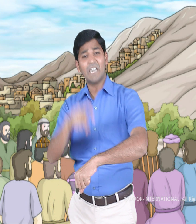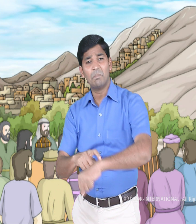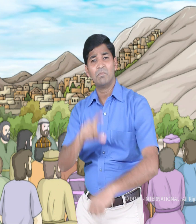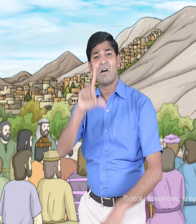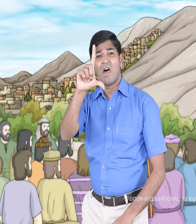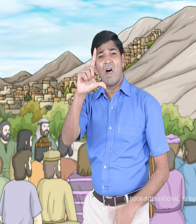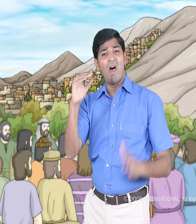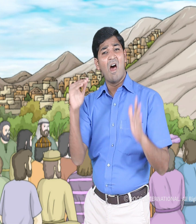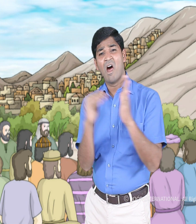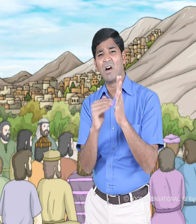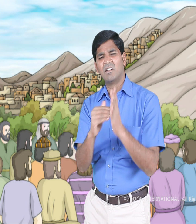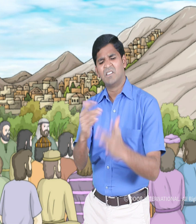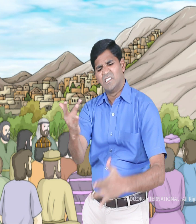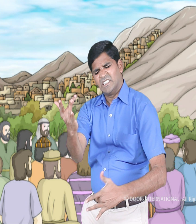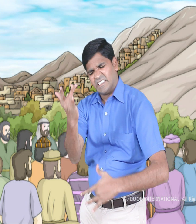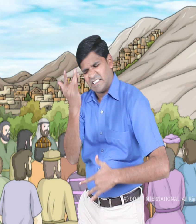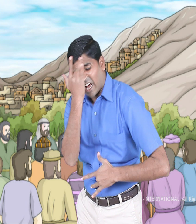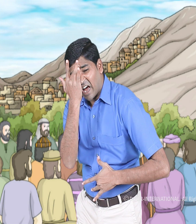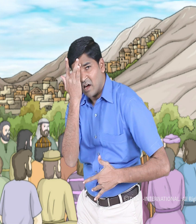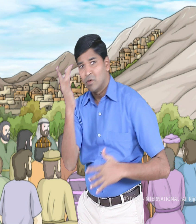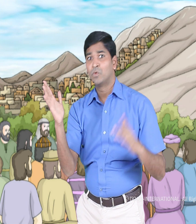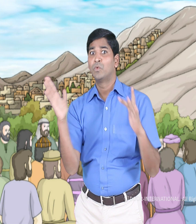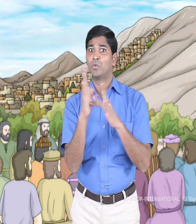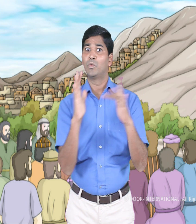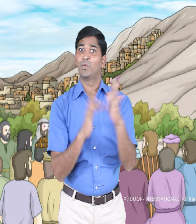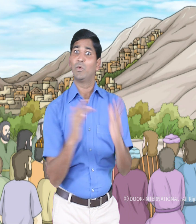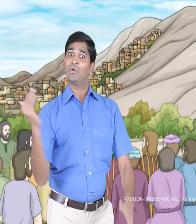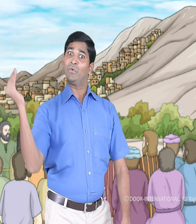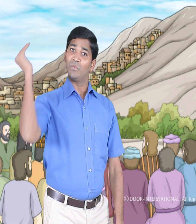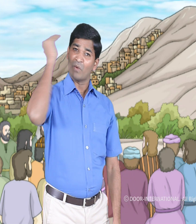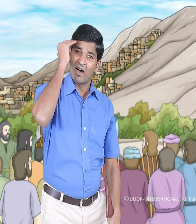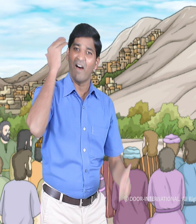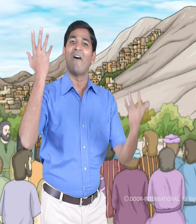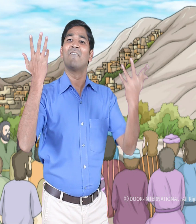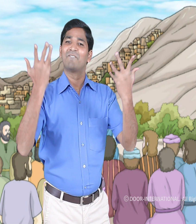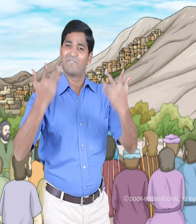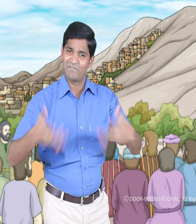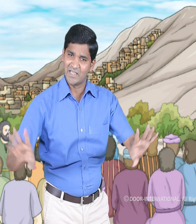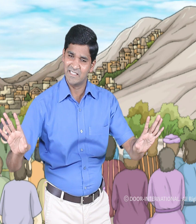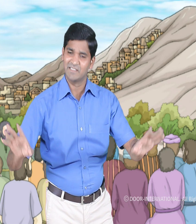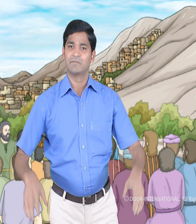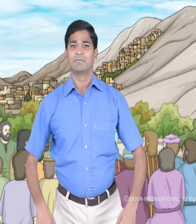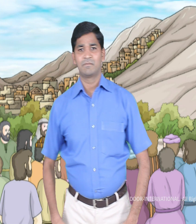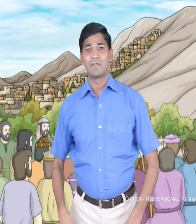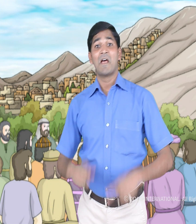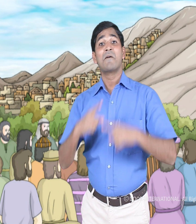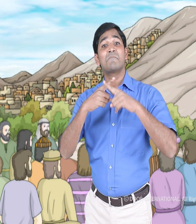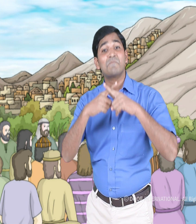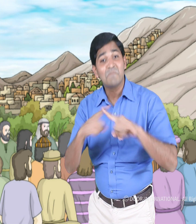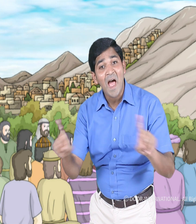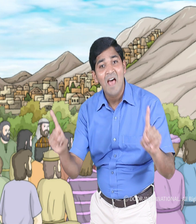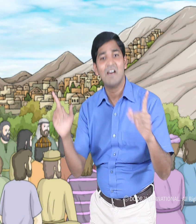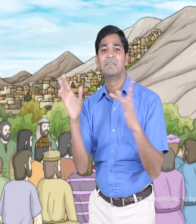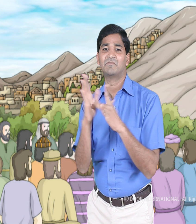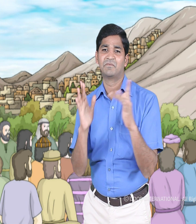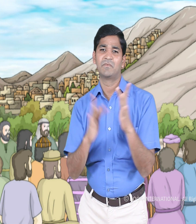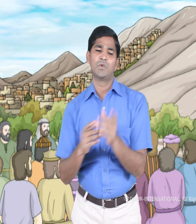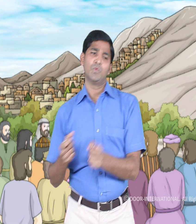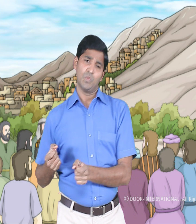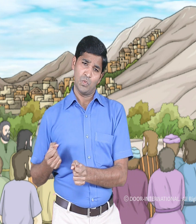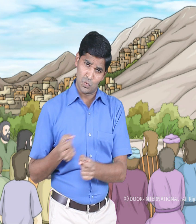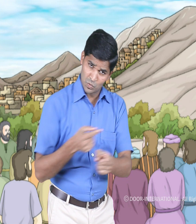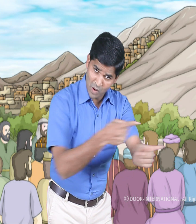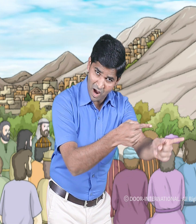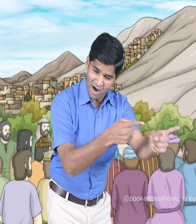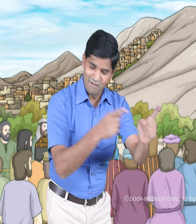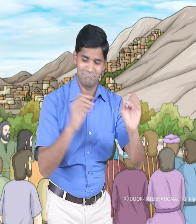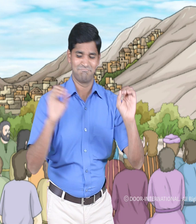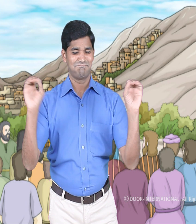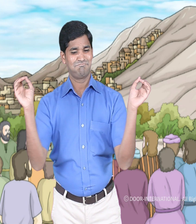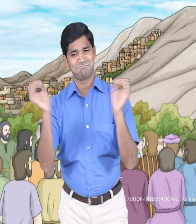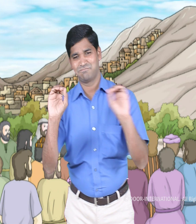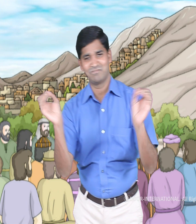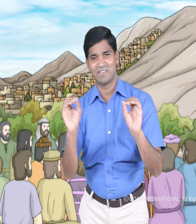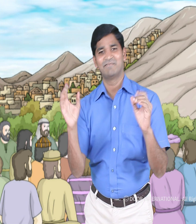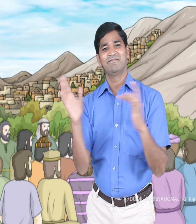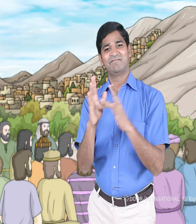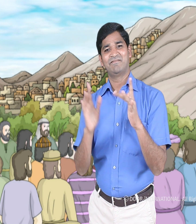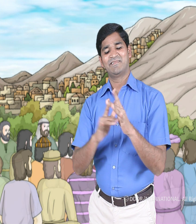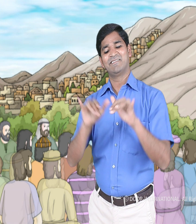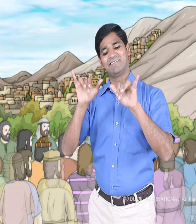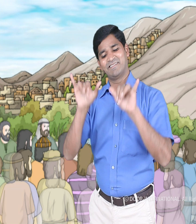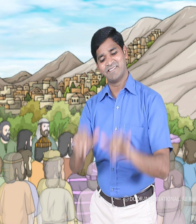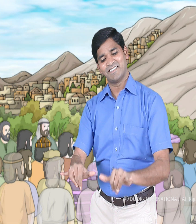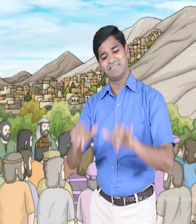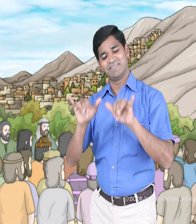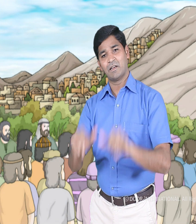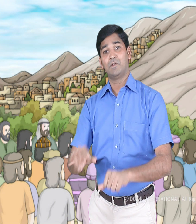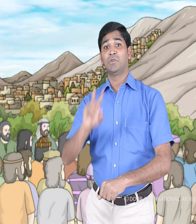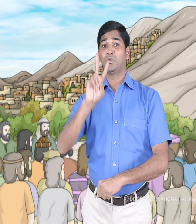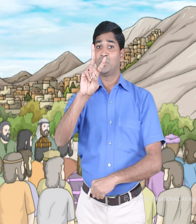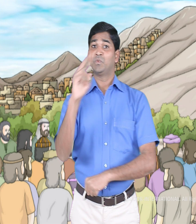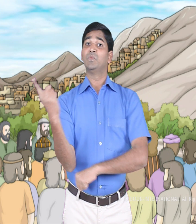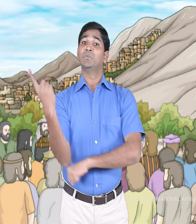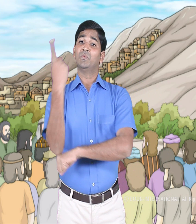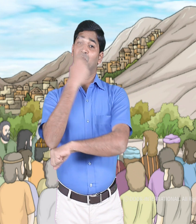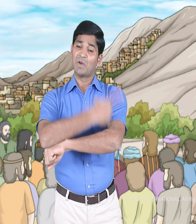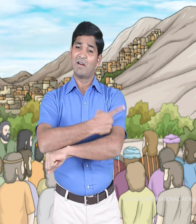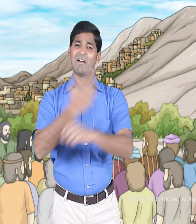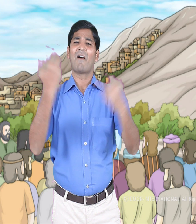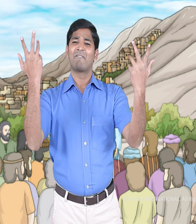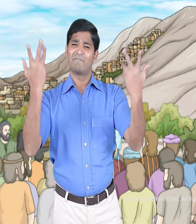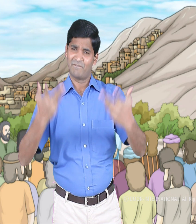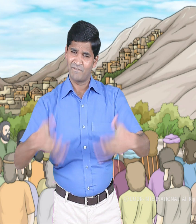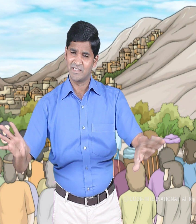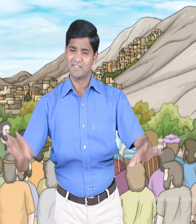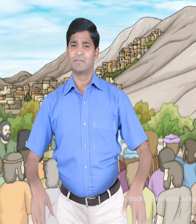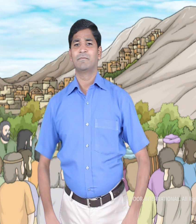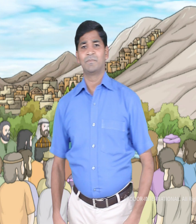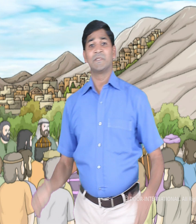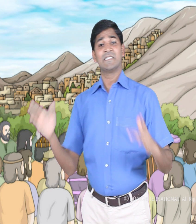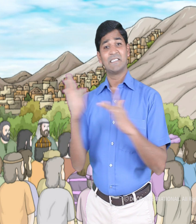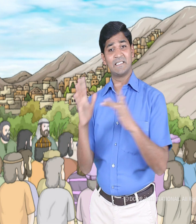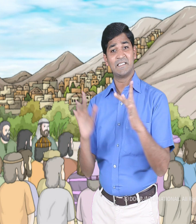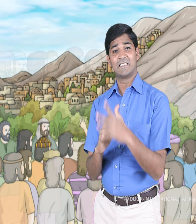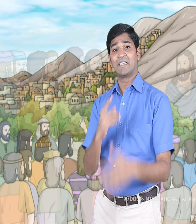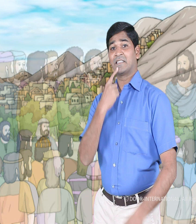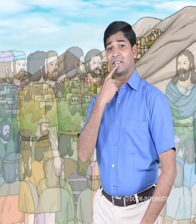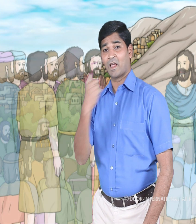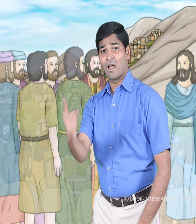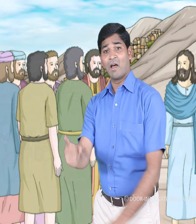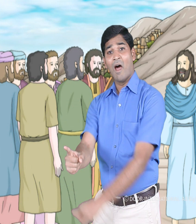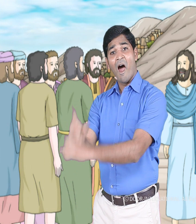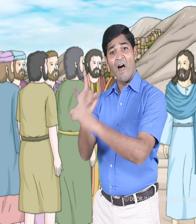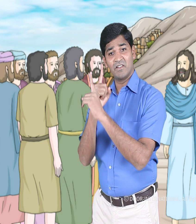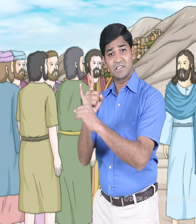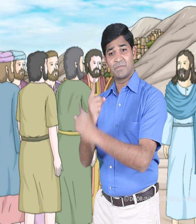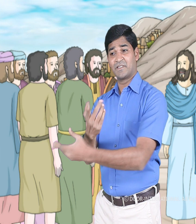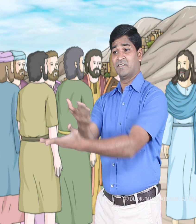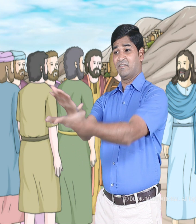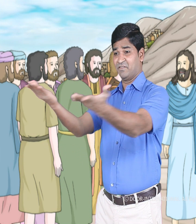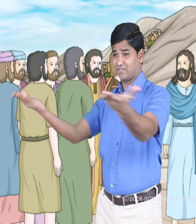Now Jesus loved Martha and her sister and Lazarus.